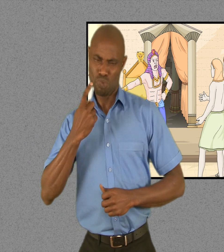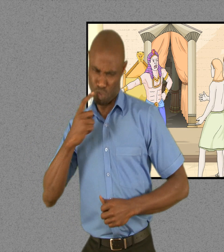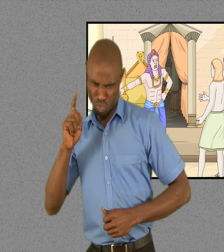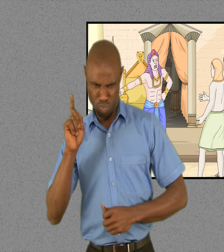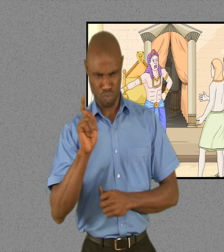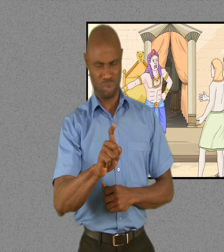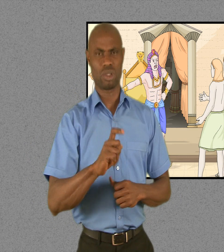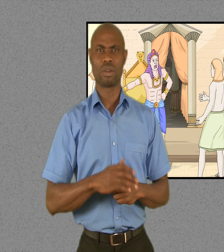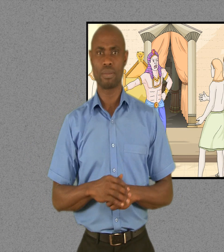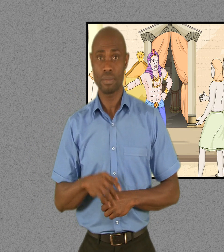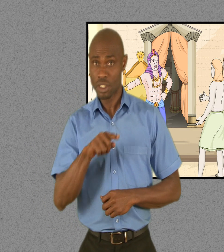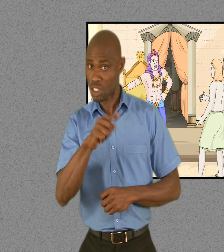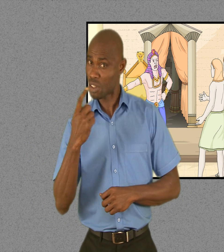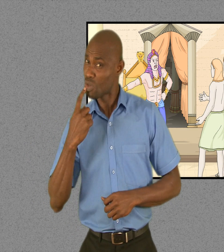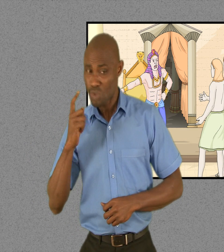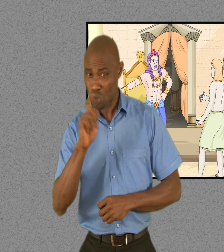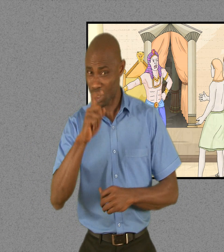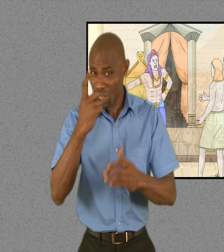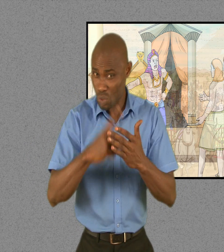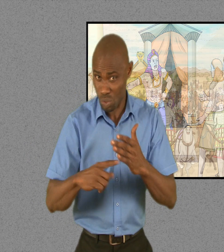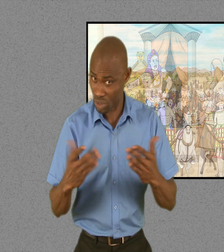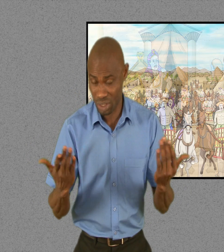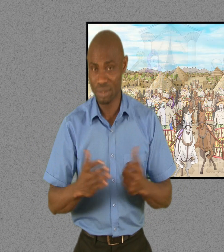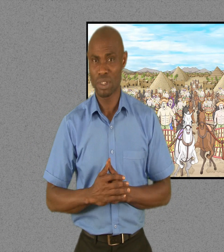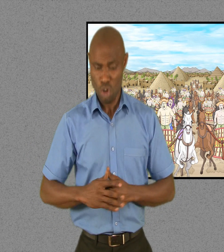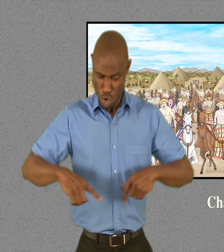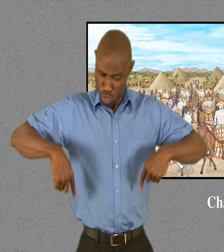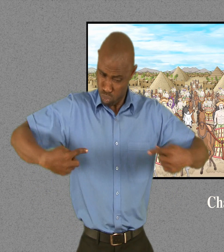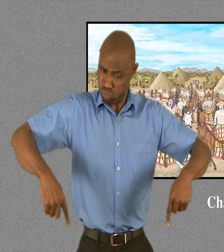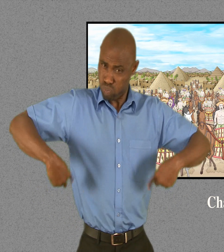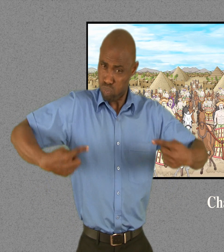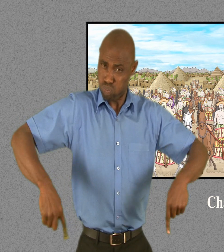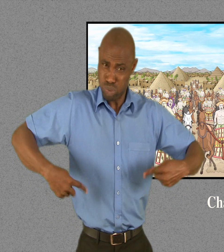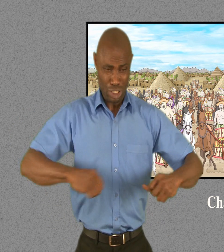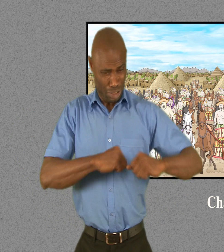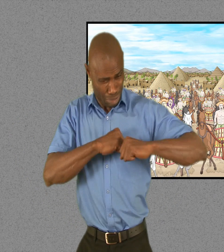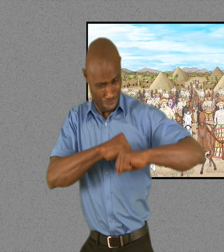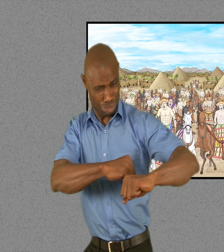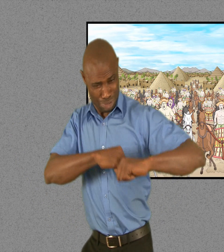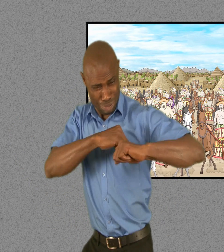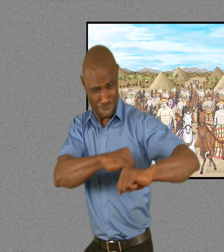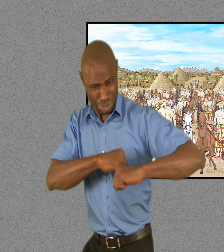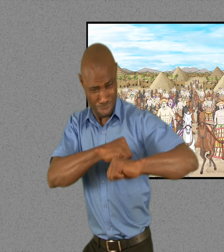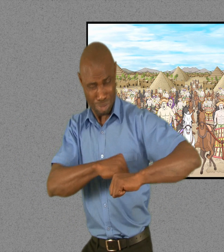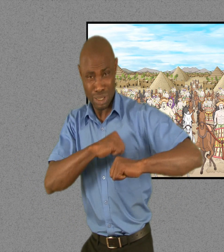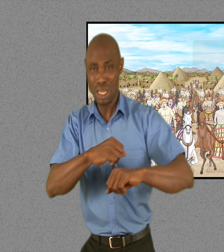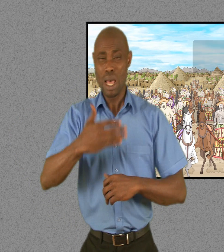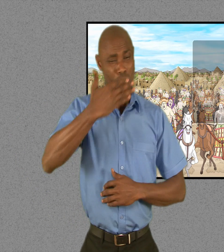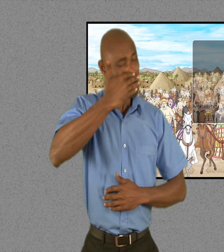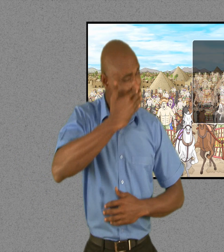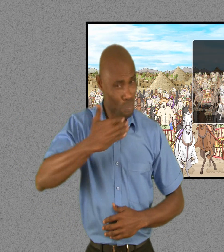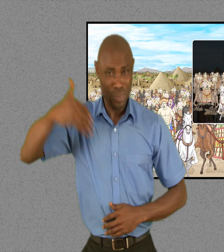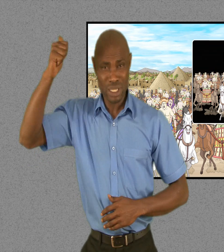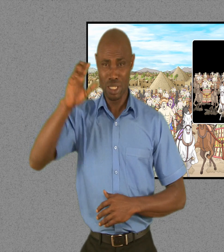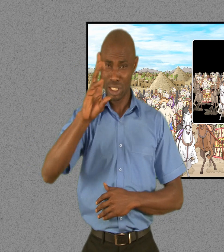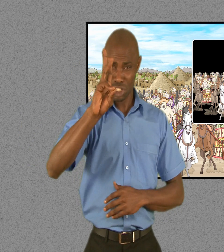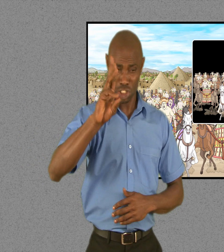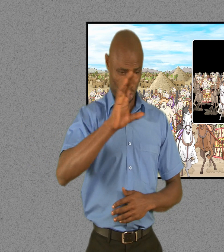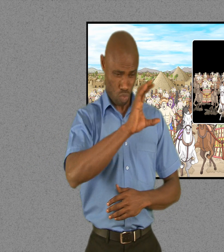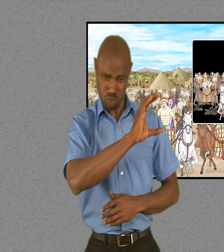So Pharaoh prepared his chariot and took his army with him.